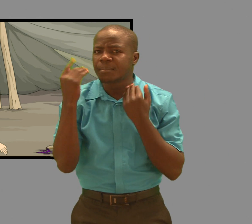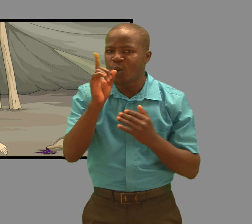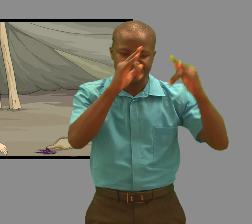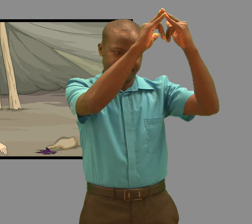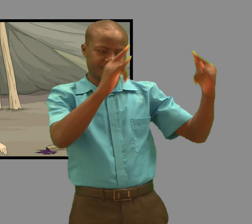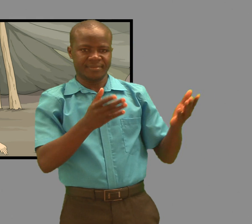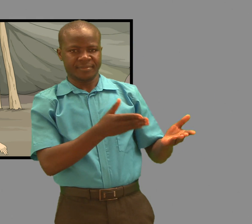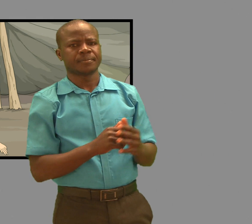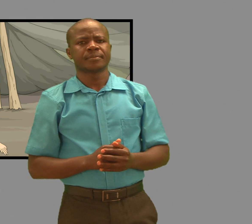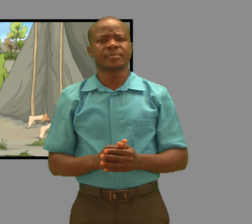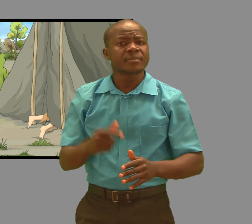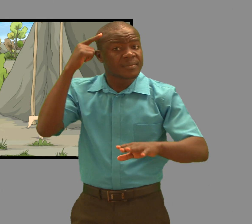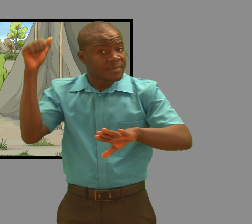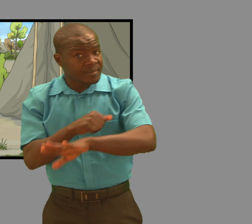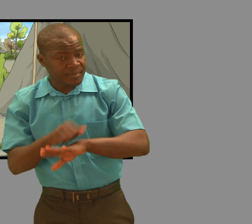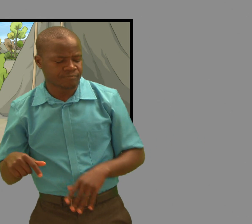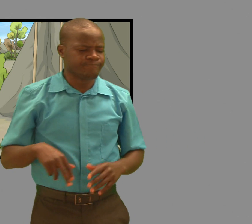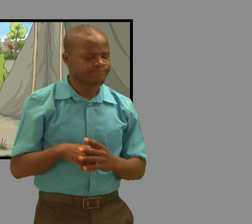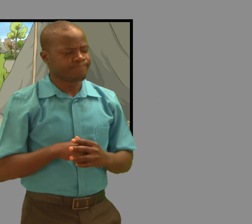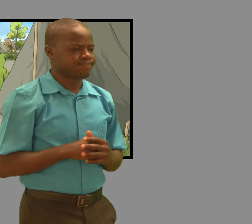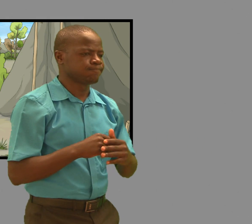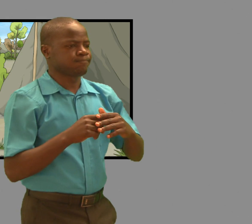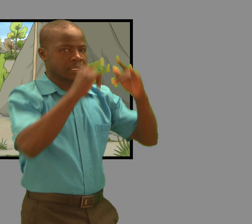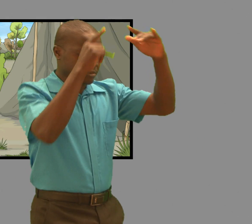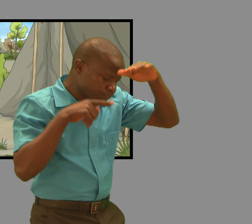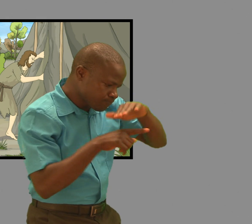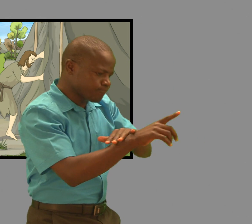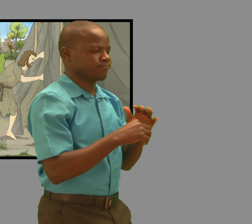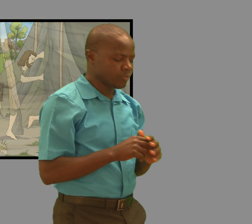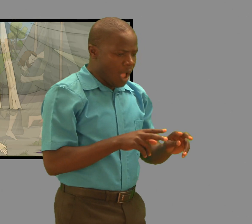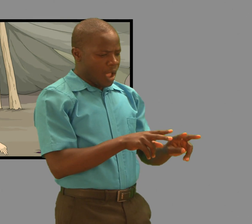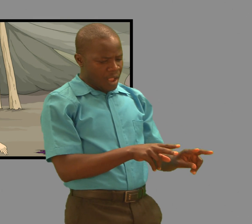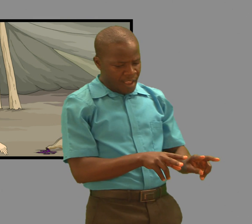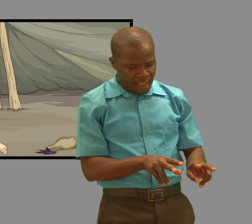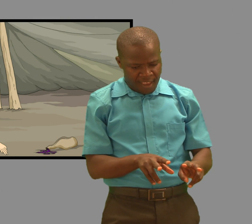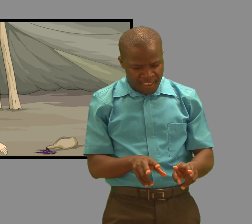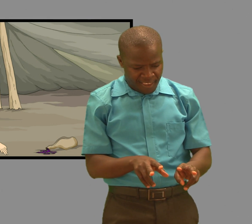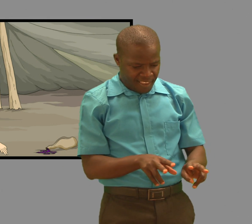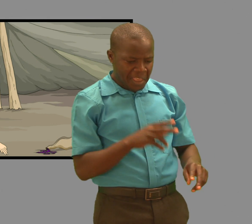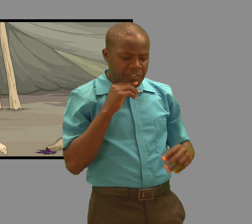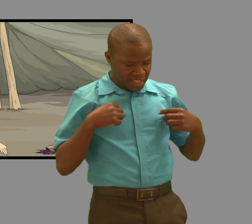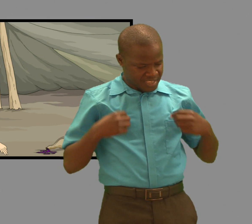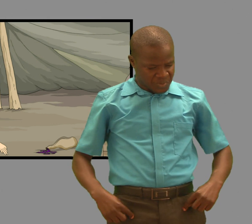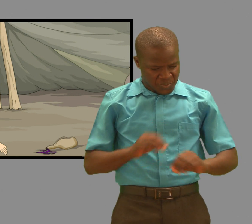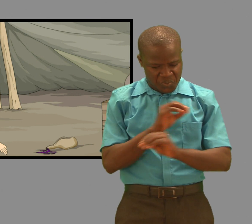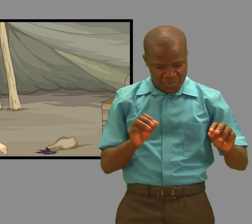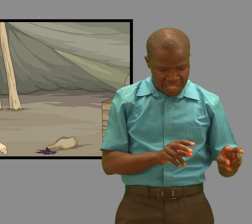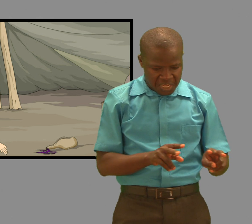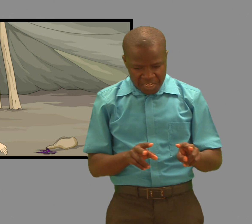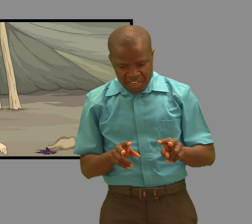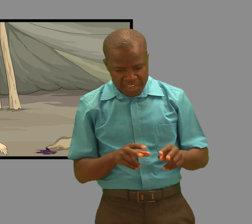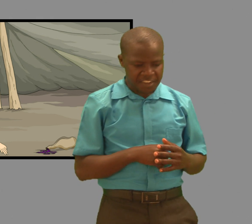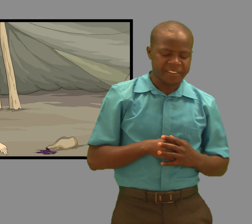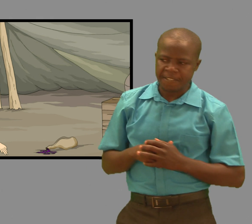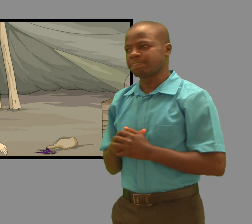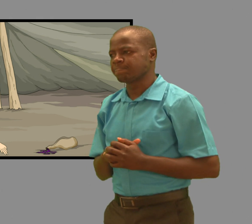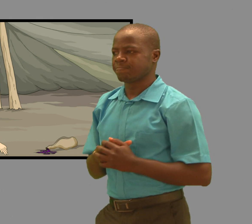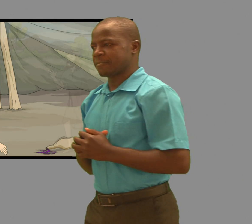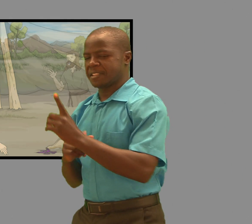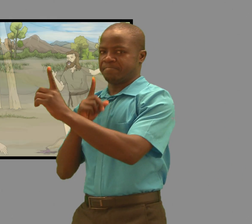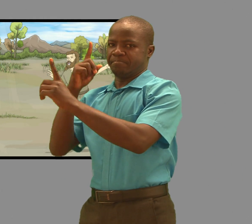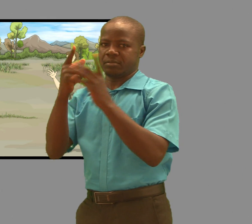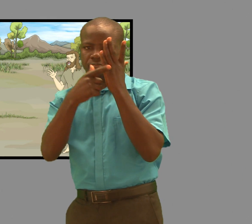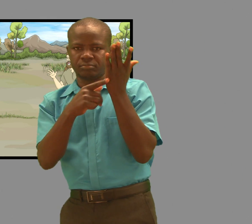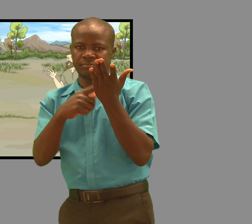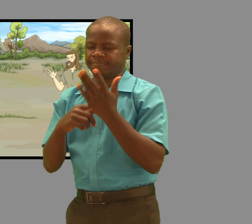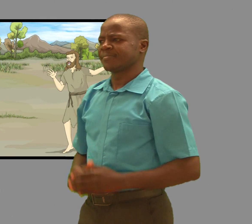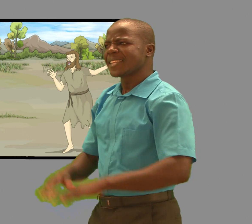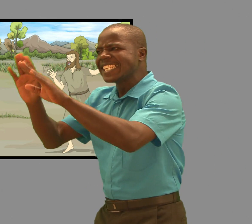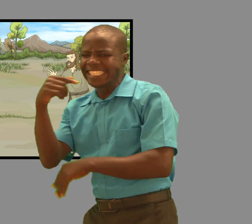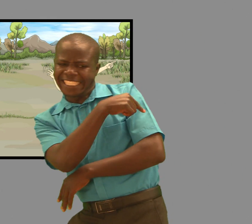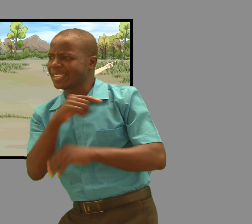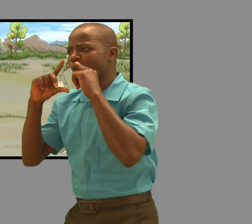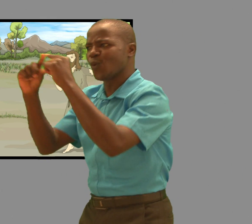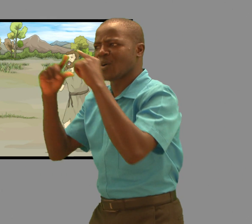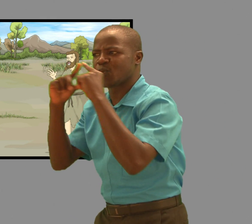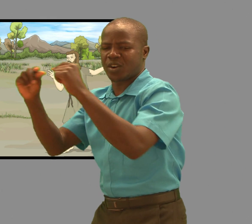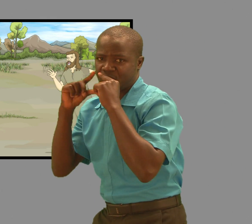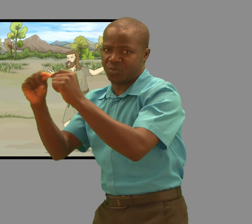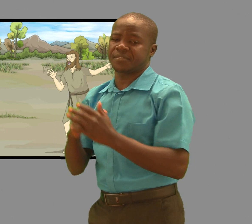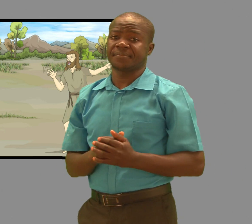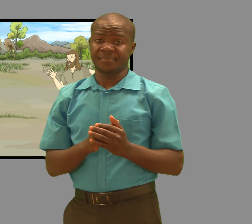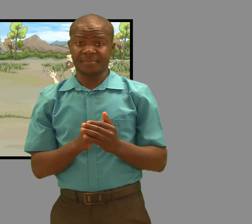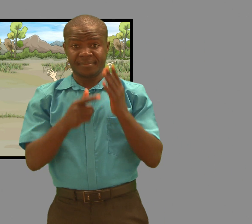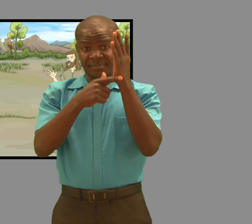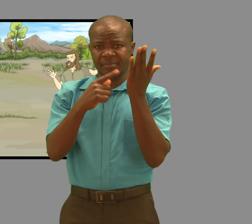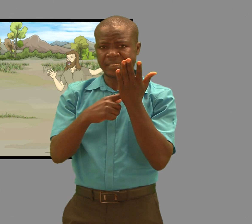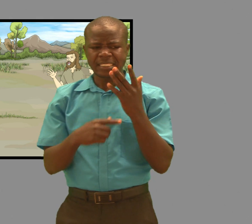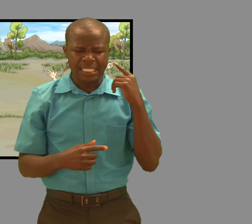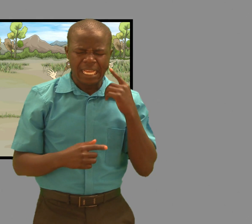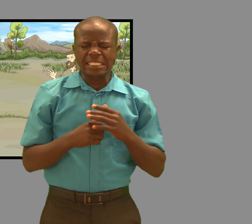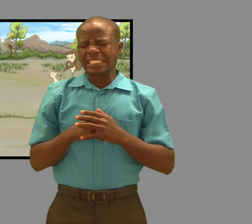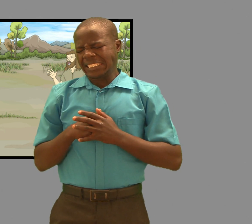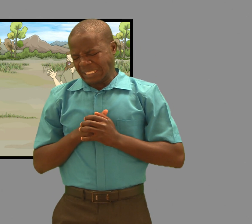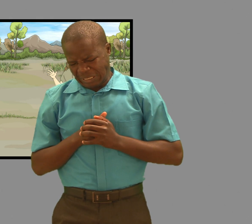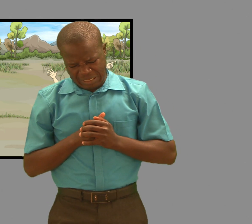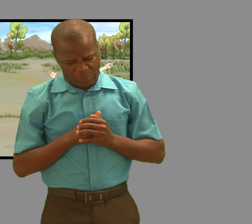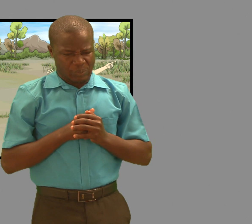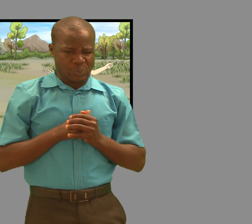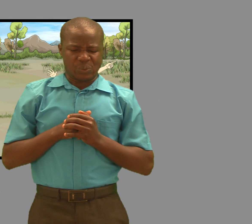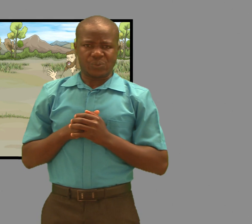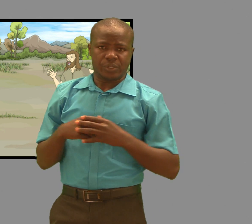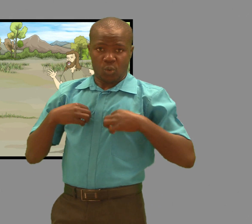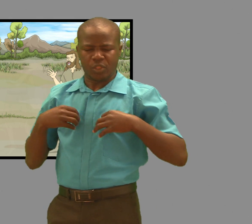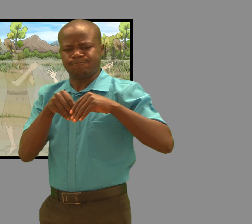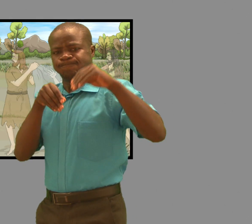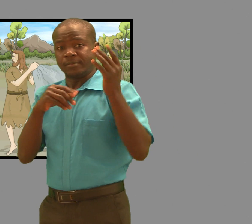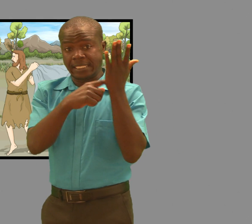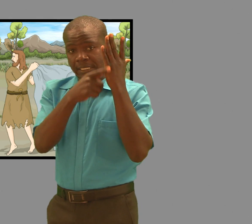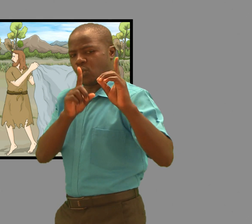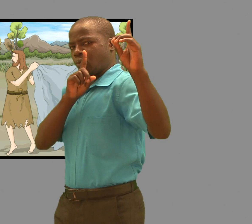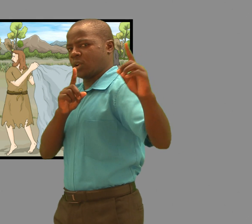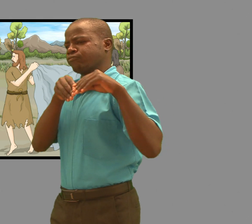And Ham, the father of Canaan, saw his father’s nakedness and told his two brothers outside.